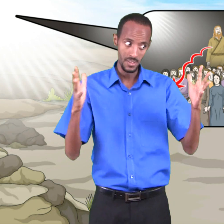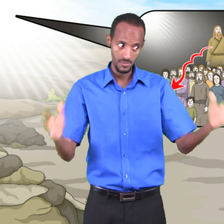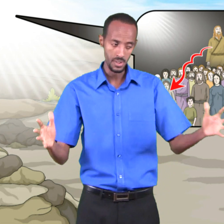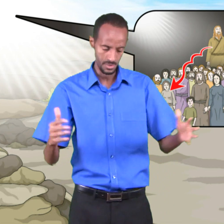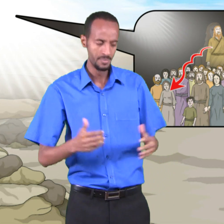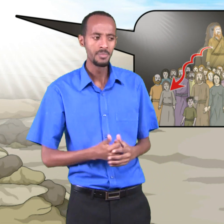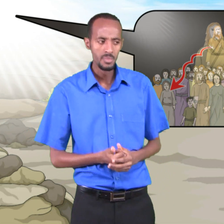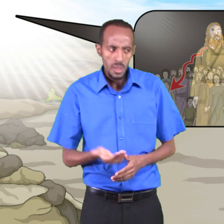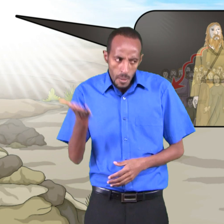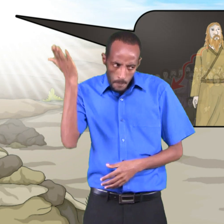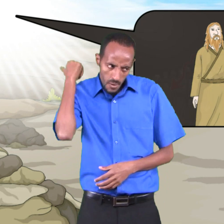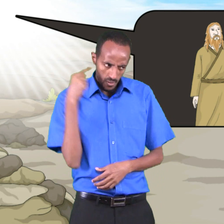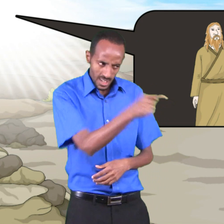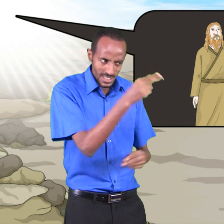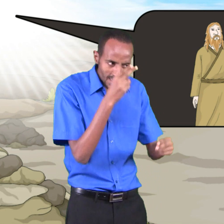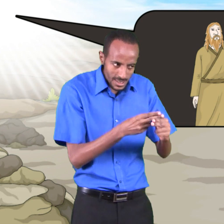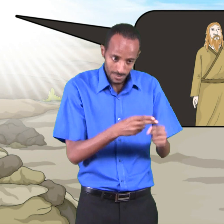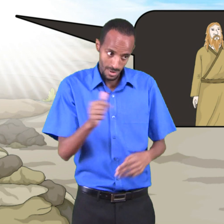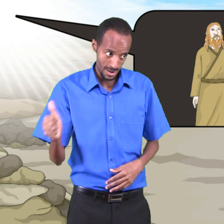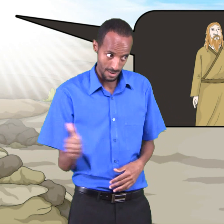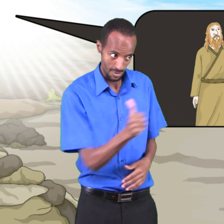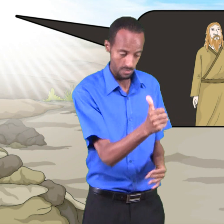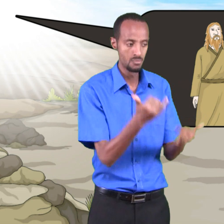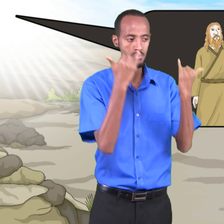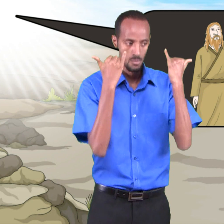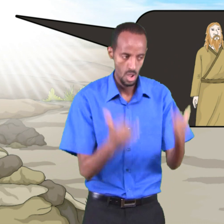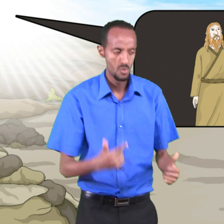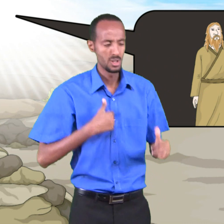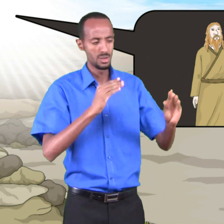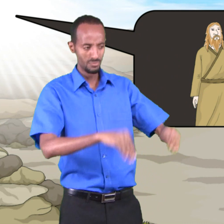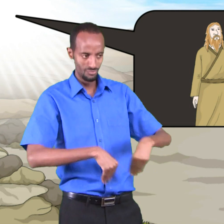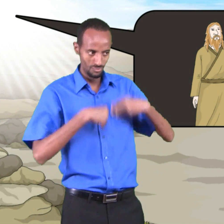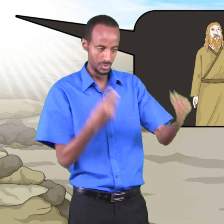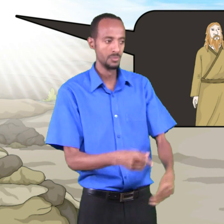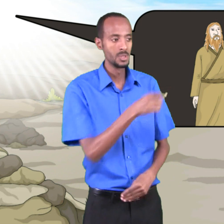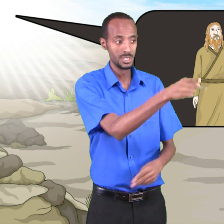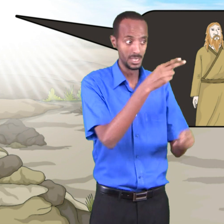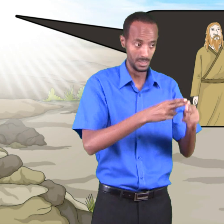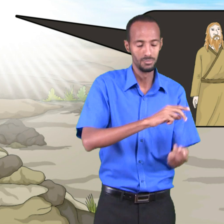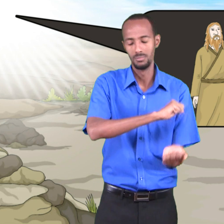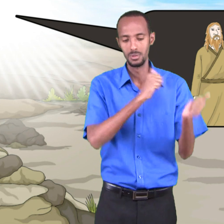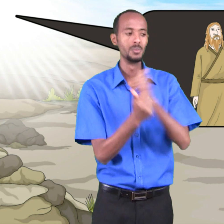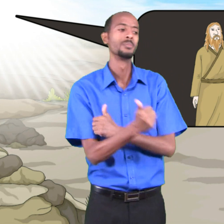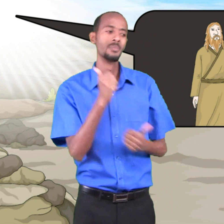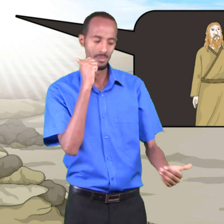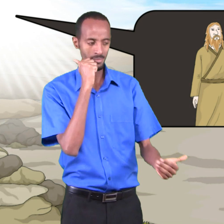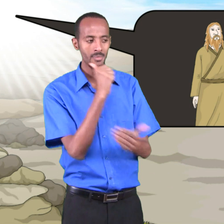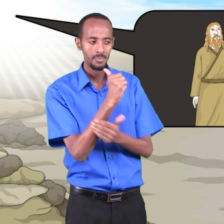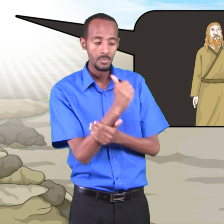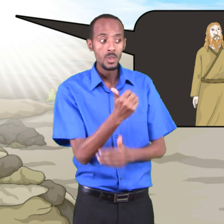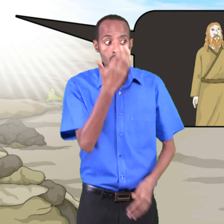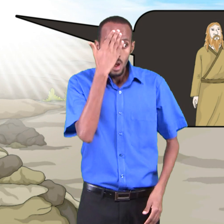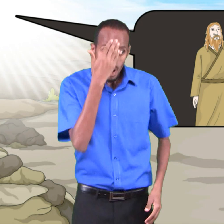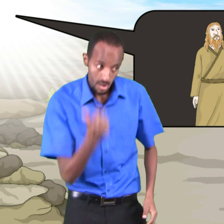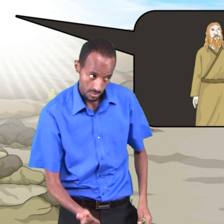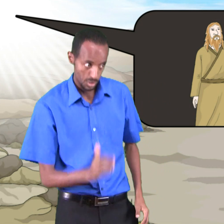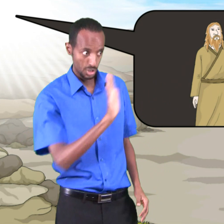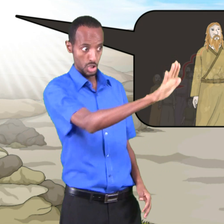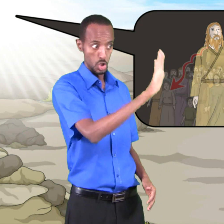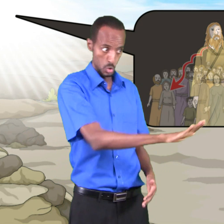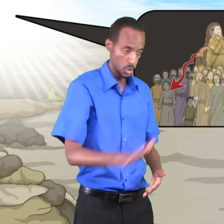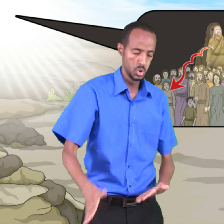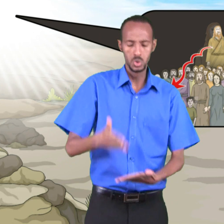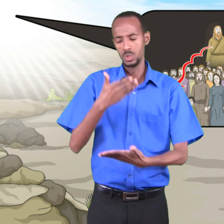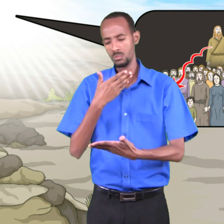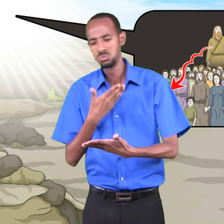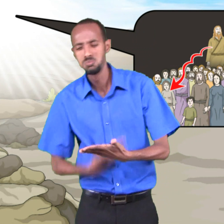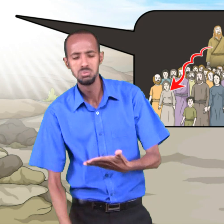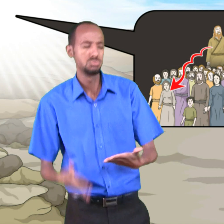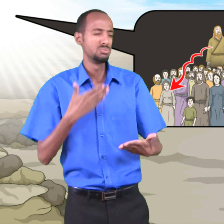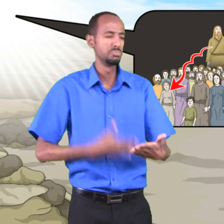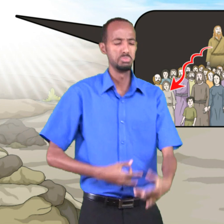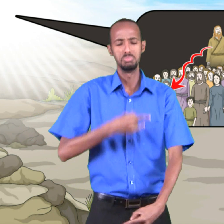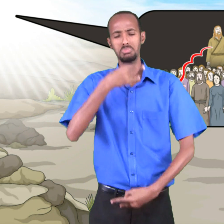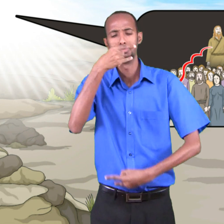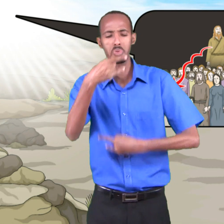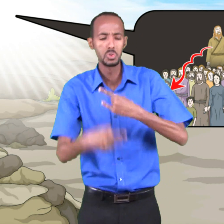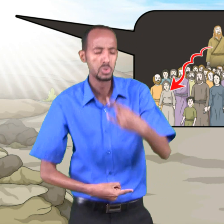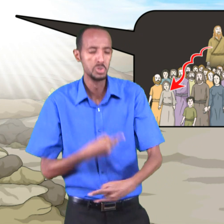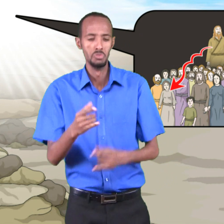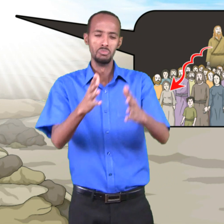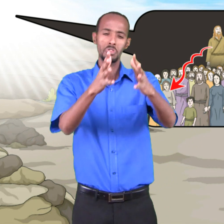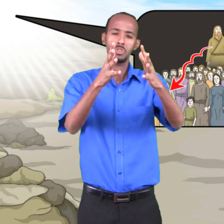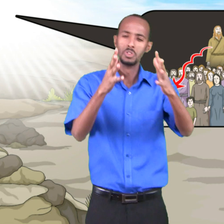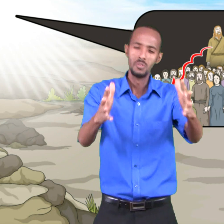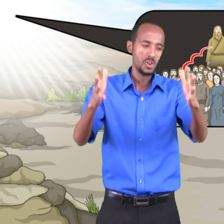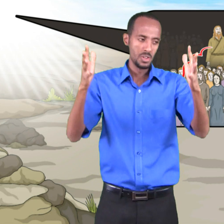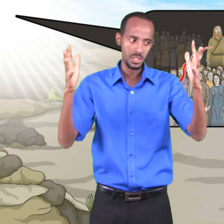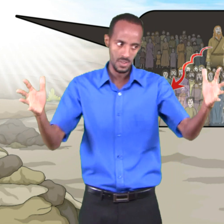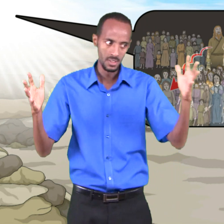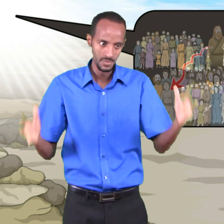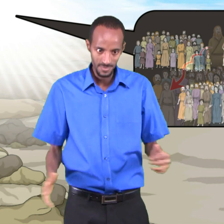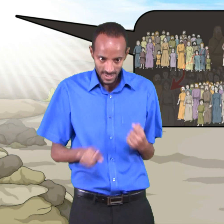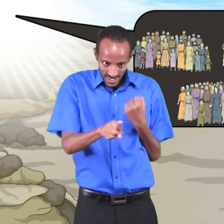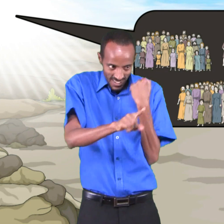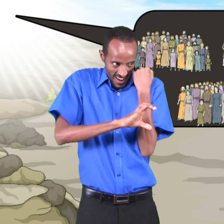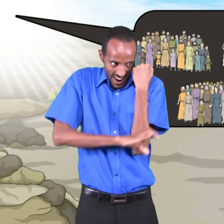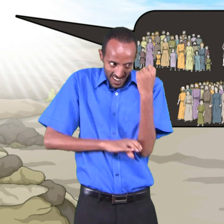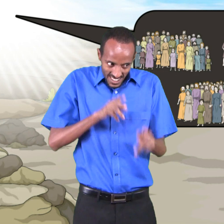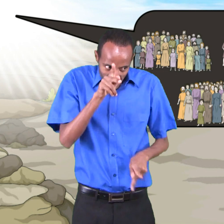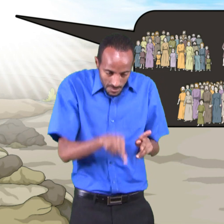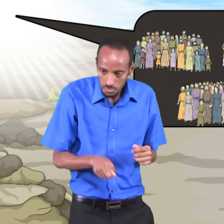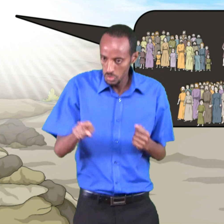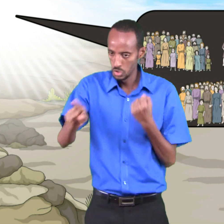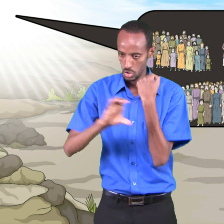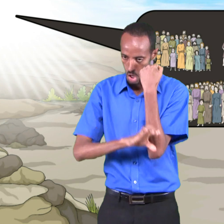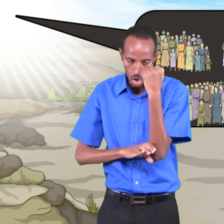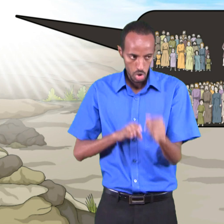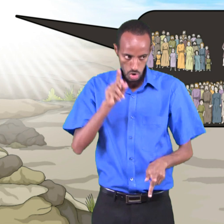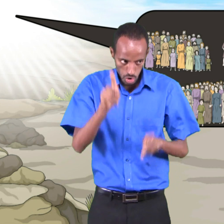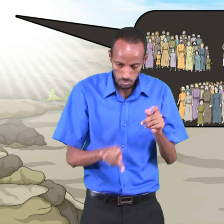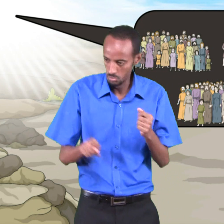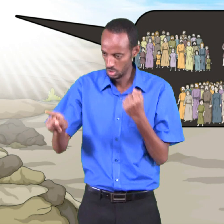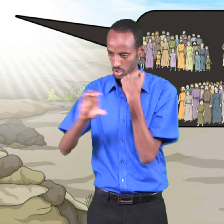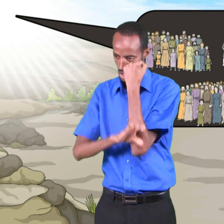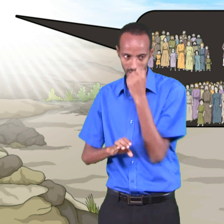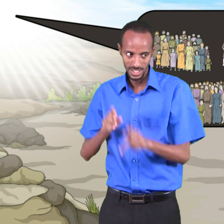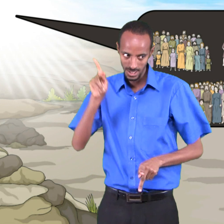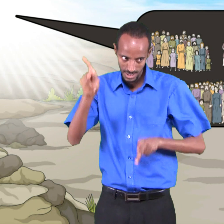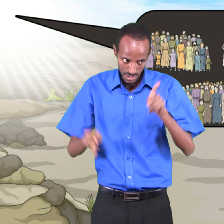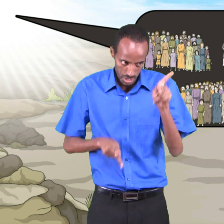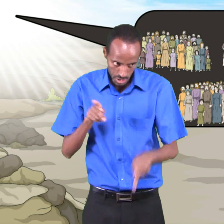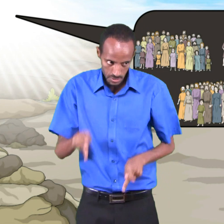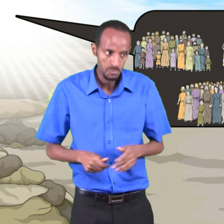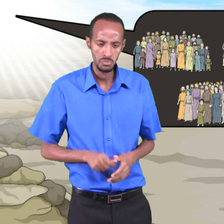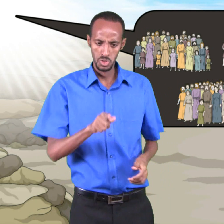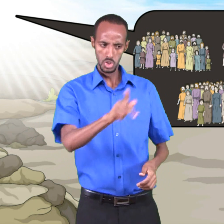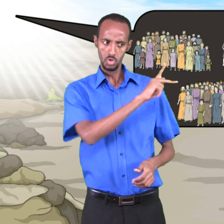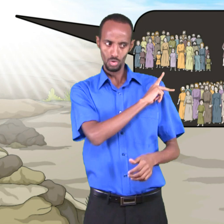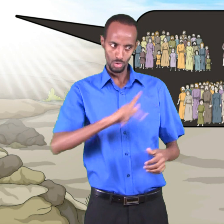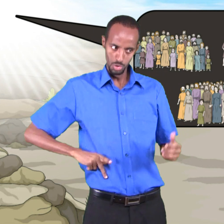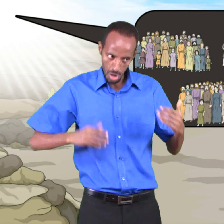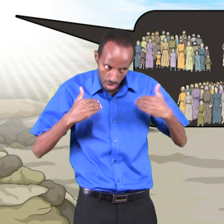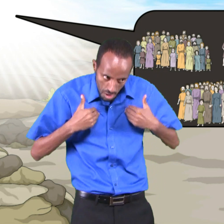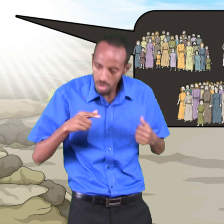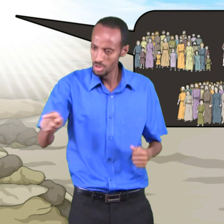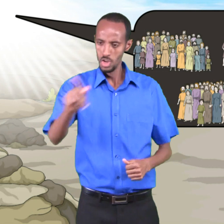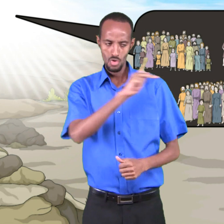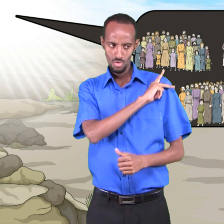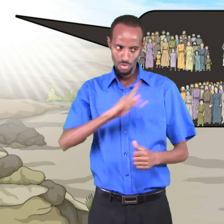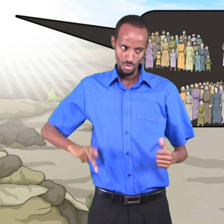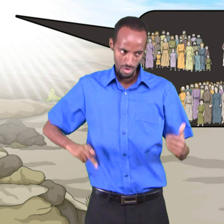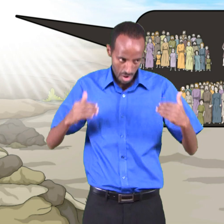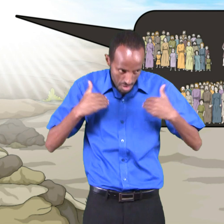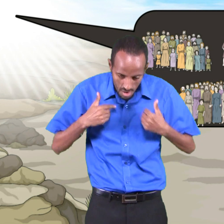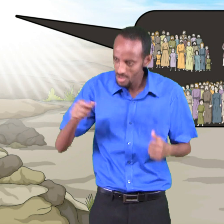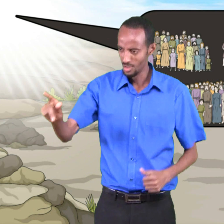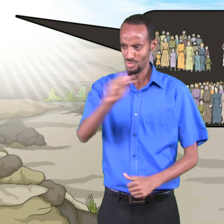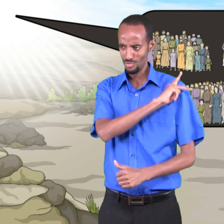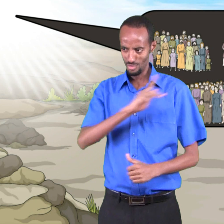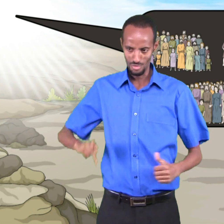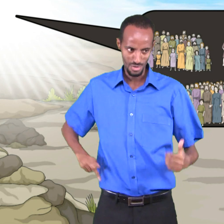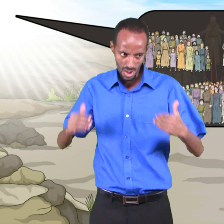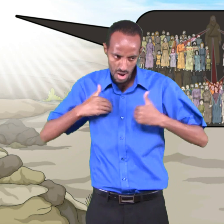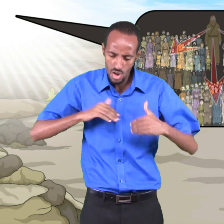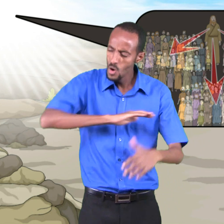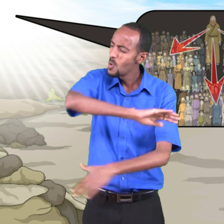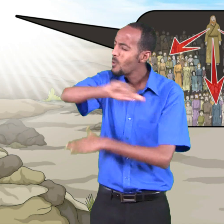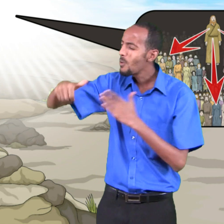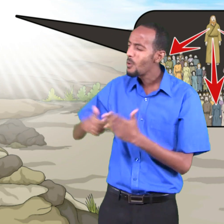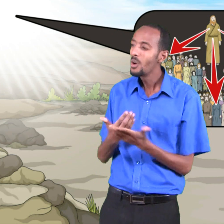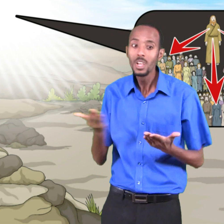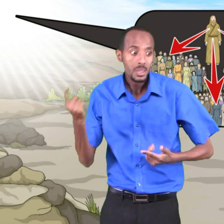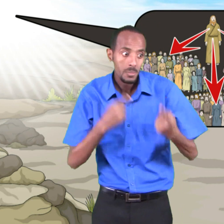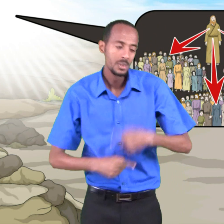No longer will you be called Abram, but your name will be Abraham, for I have made you a father of many nations. I will make you exceedingly fruitful; I will make nations of you, and kings will descend from you.